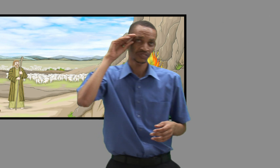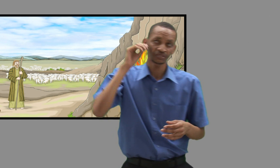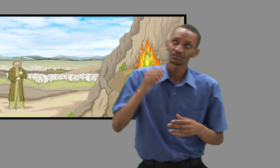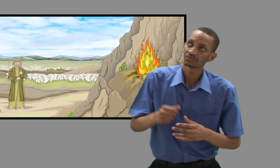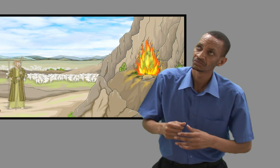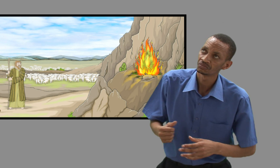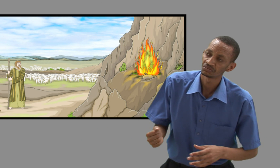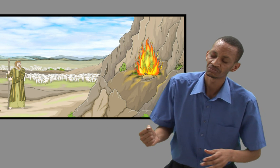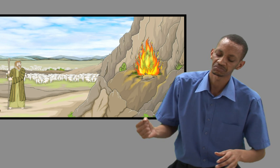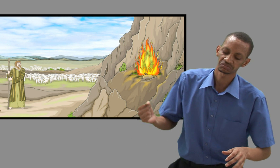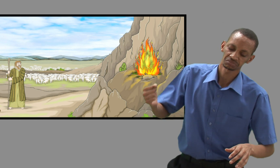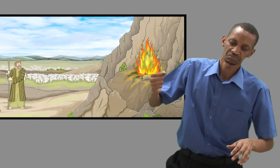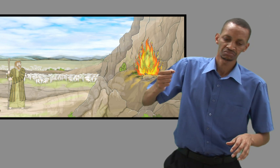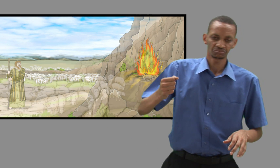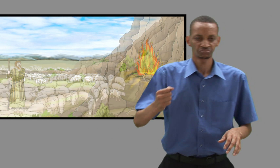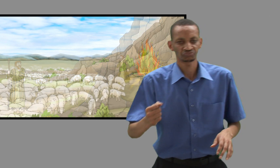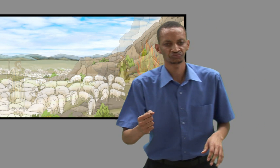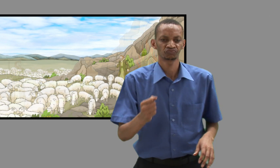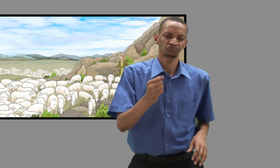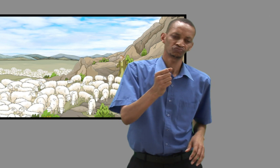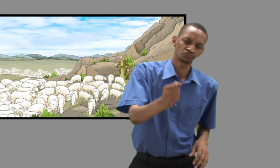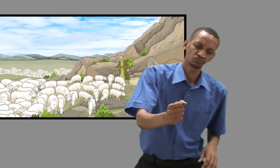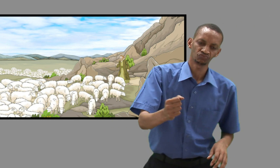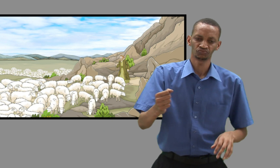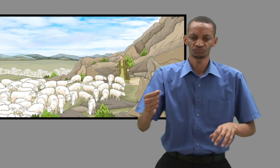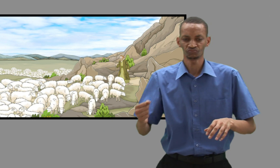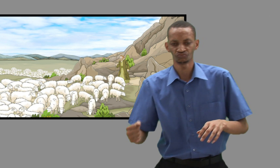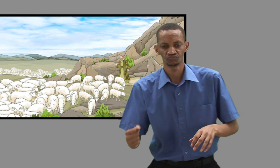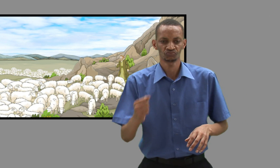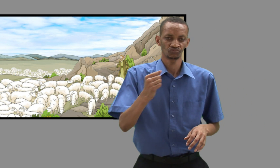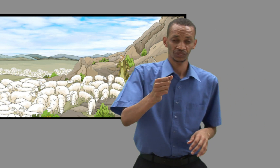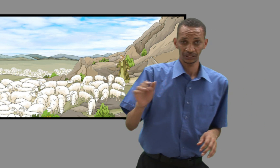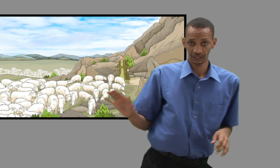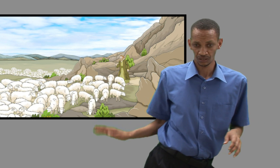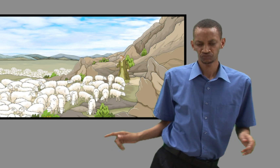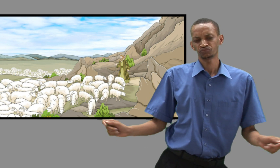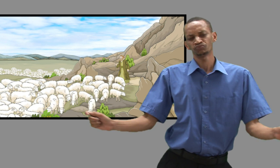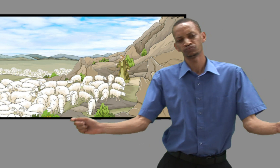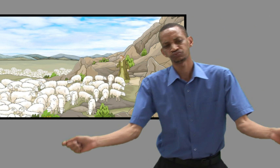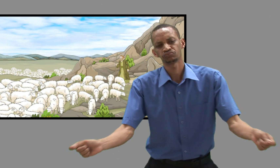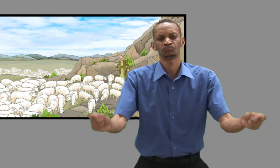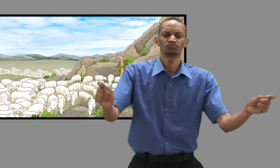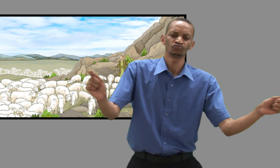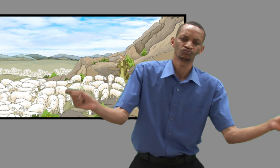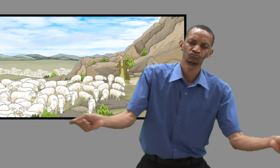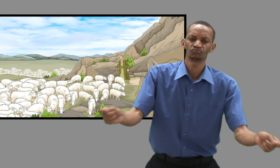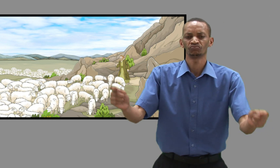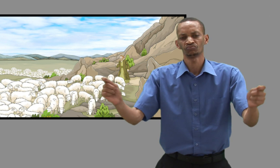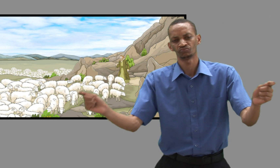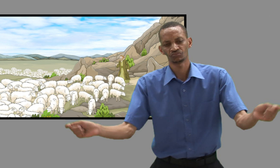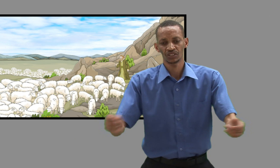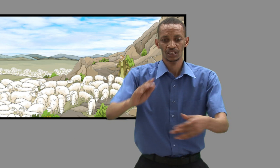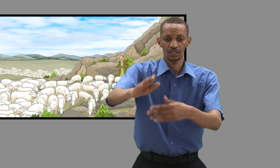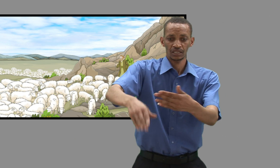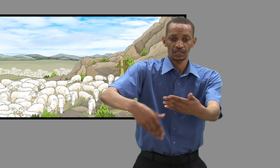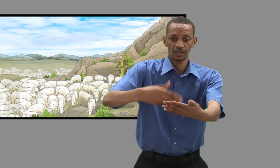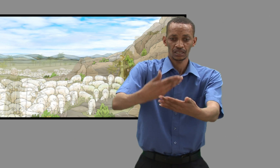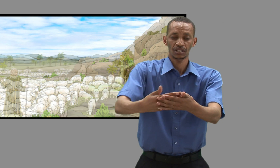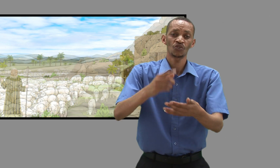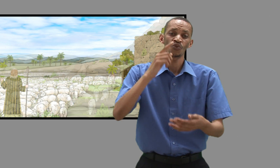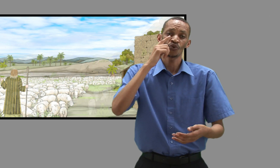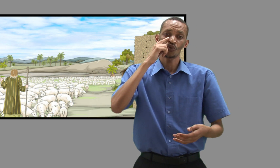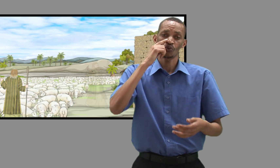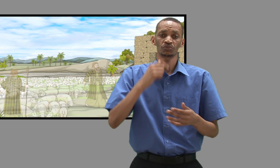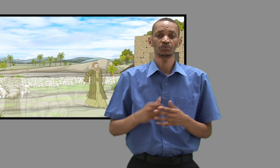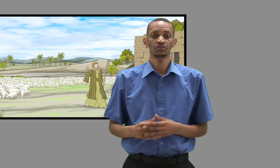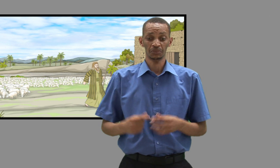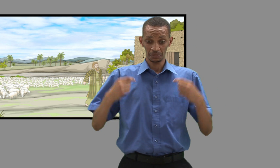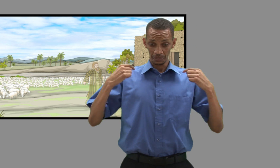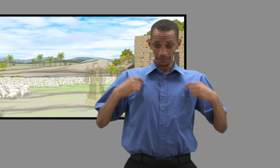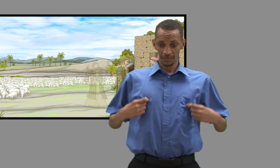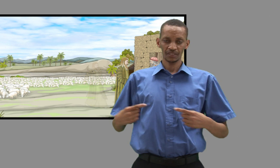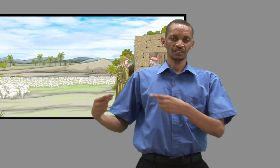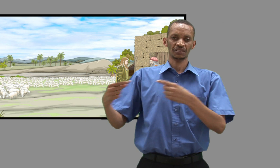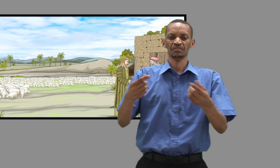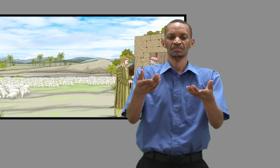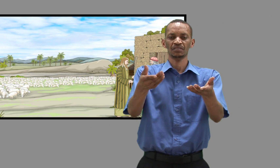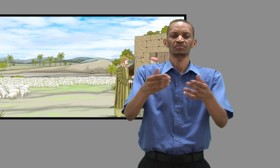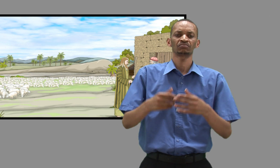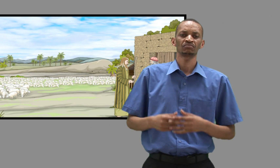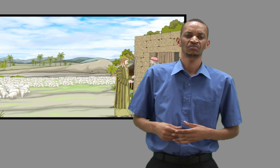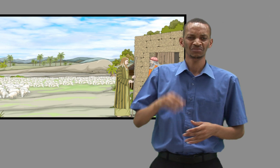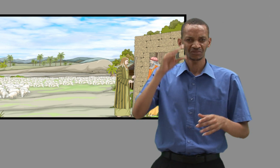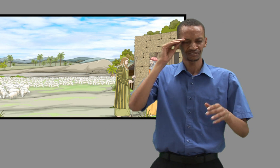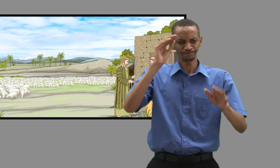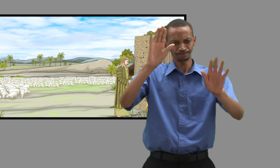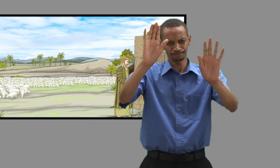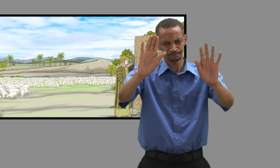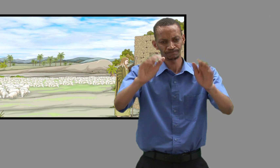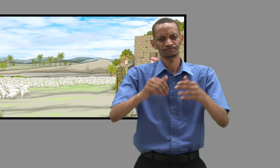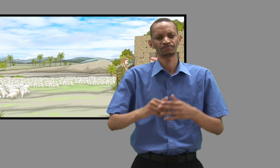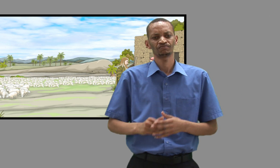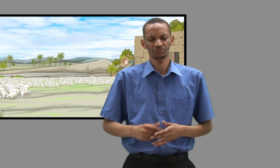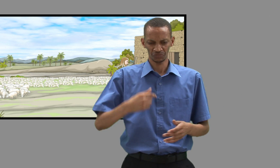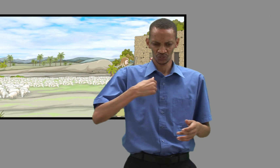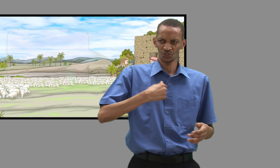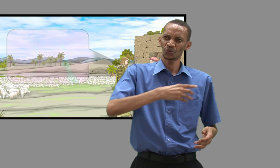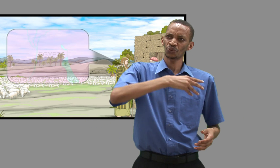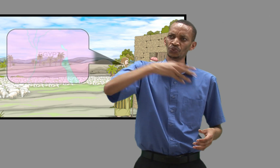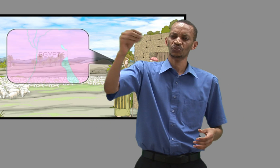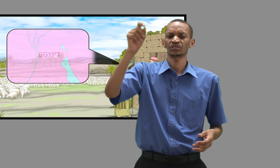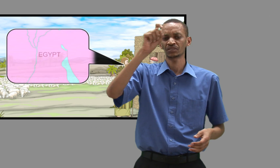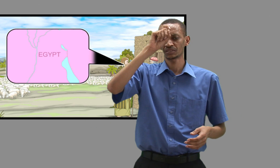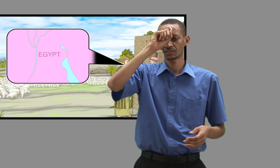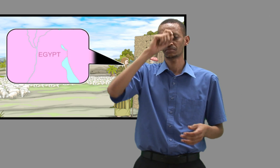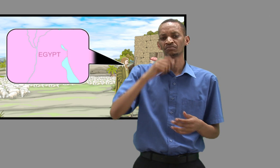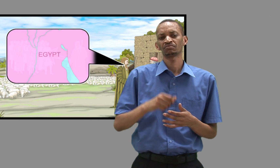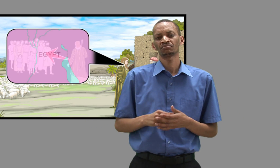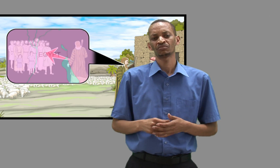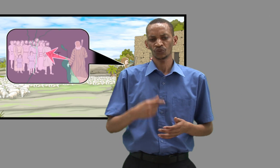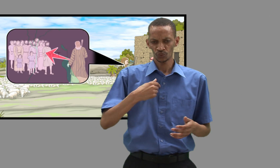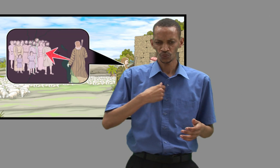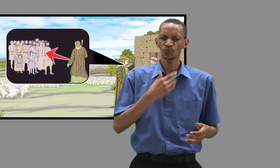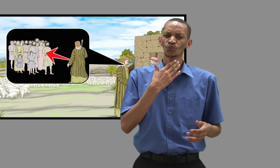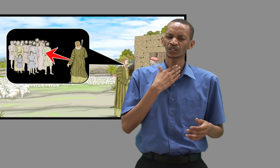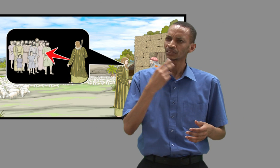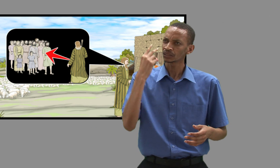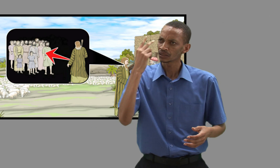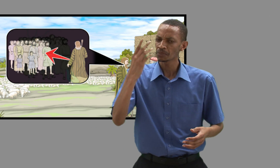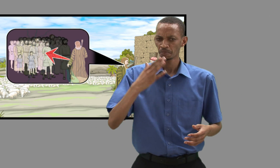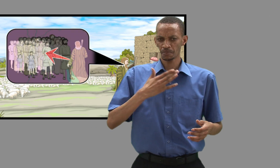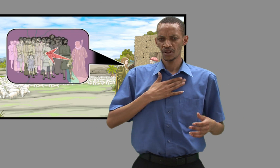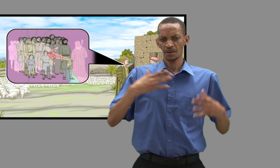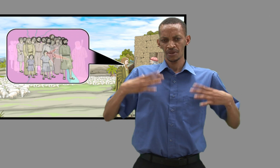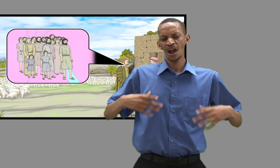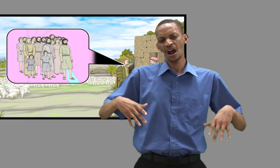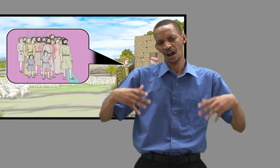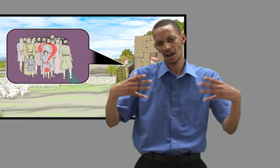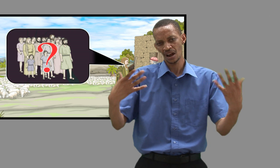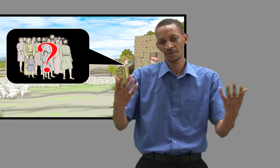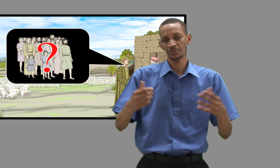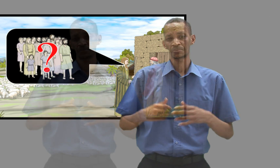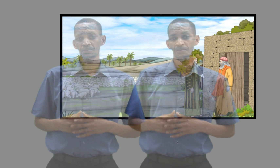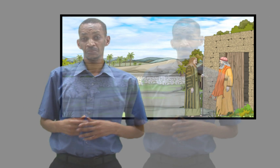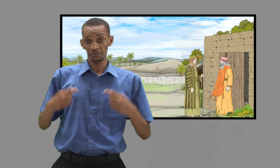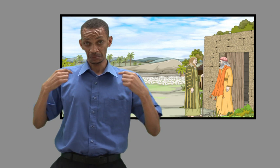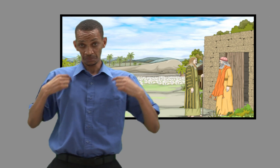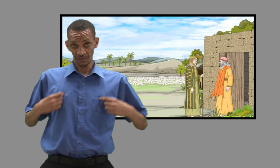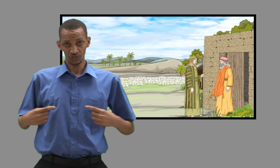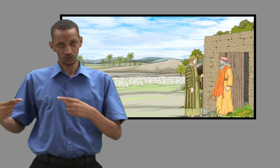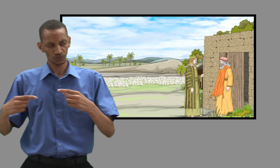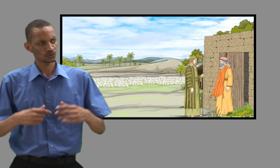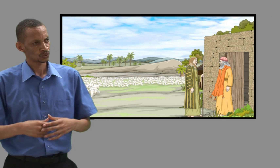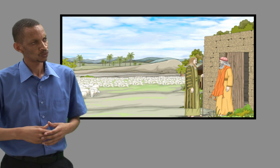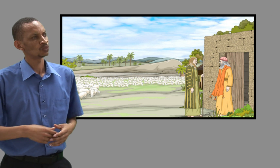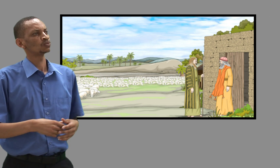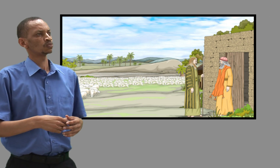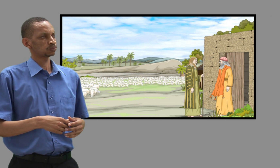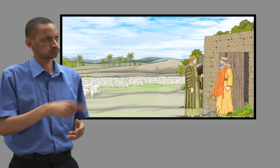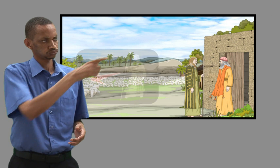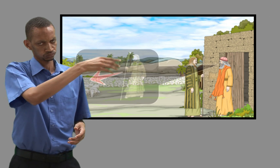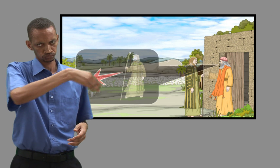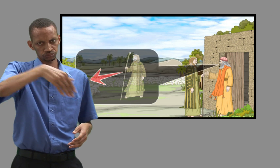But take this staff in your hand so you can perform signs with it.” Then Moses went back to his father-in-law Jethro and said to him, “Please let me return to my brothers in Egypt to see if they are still alive.”